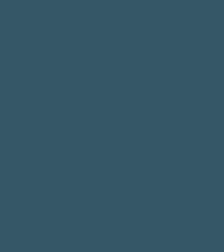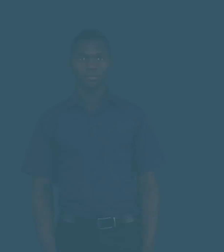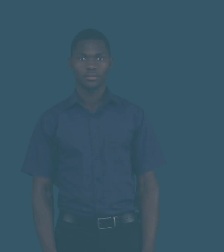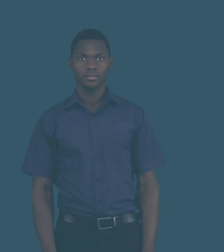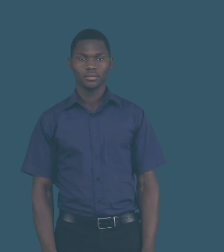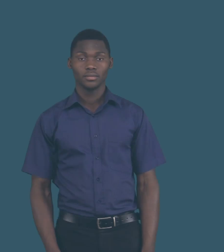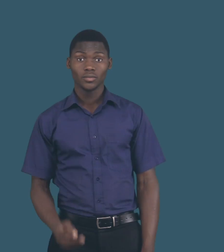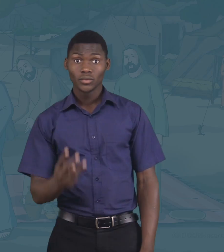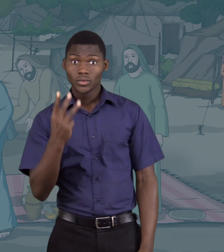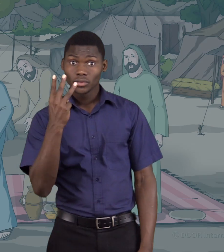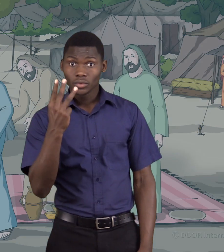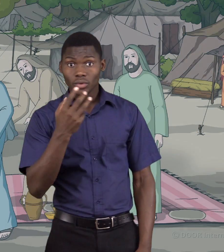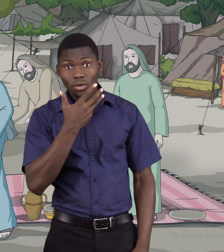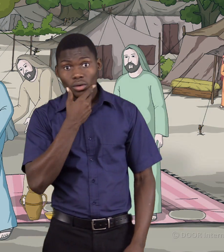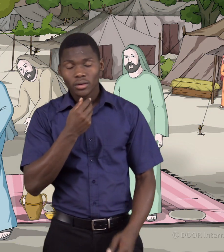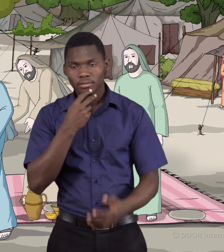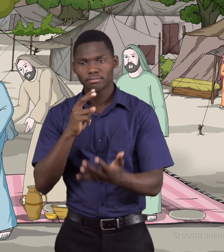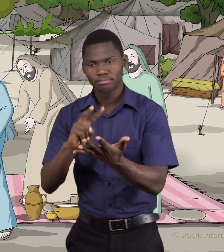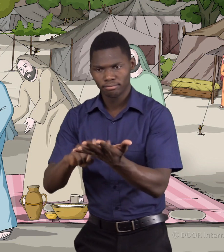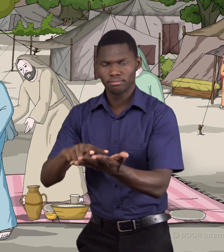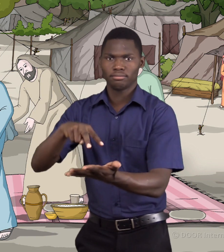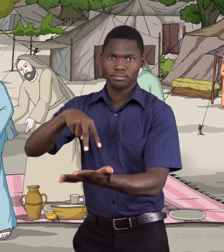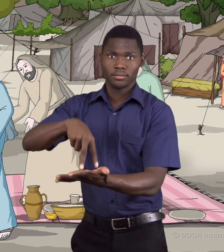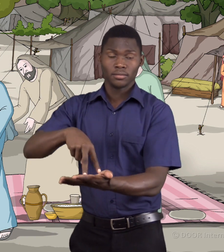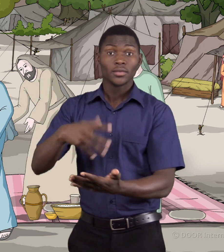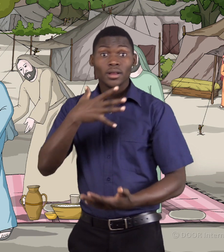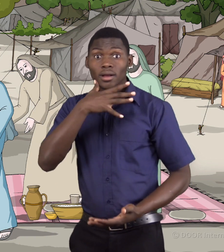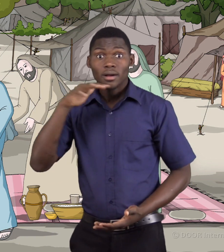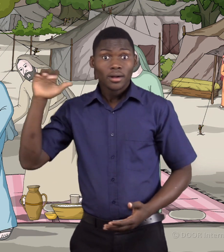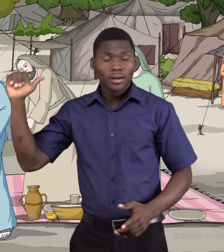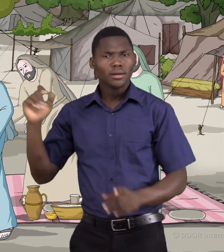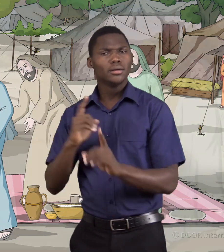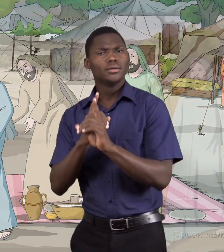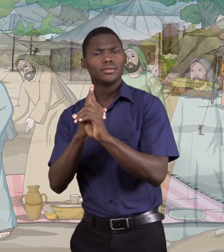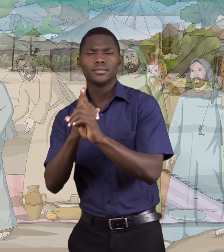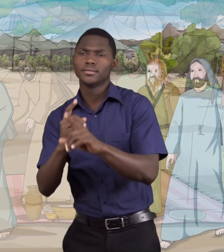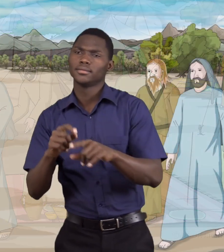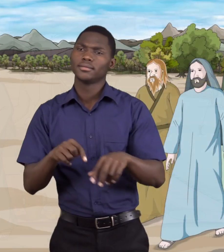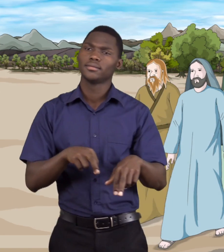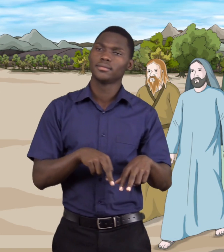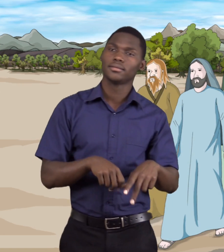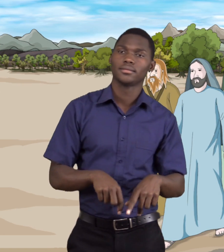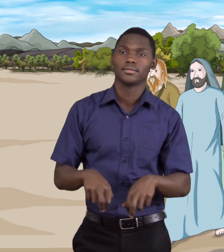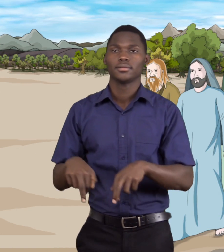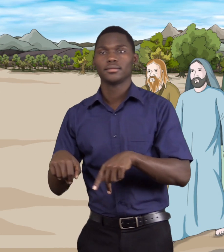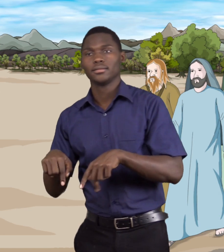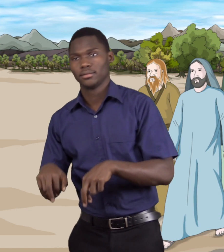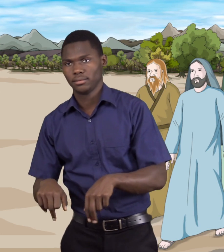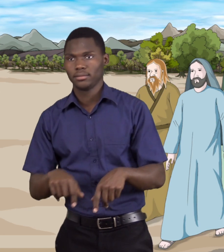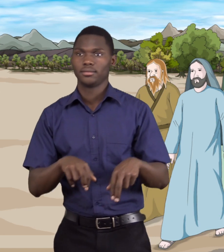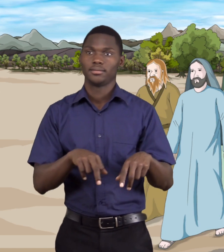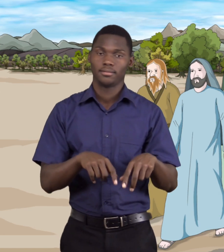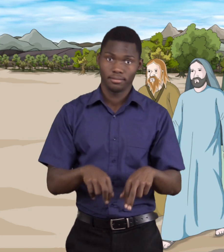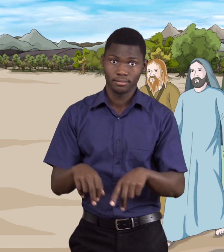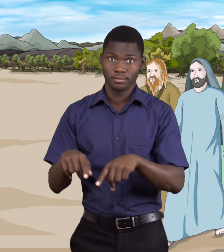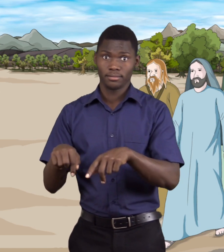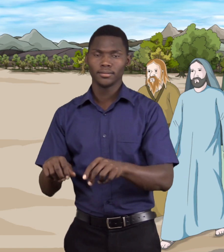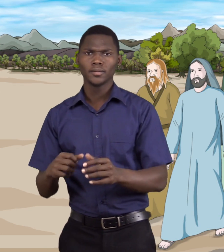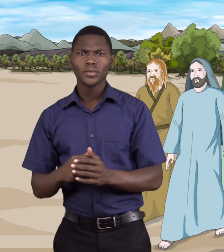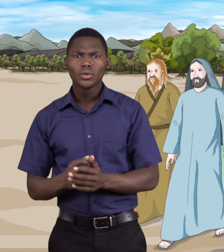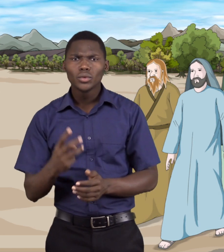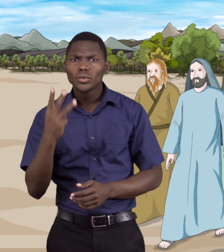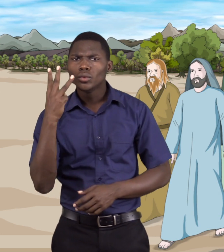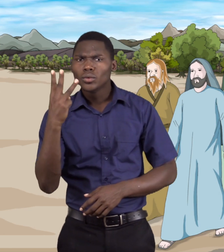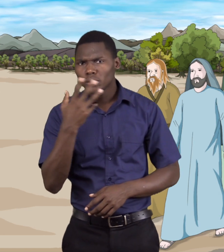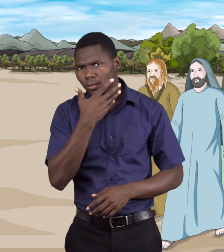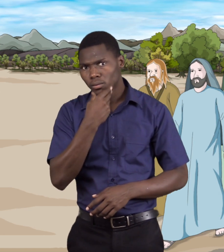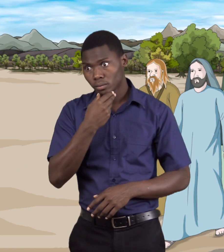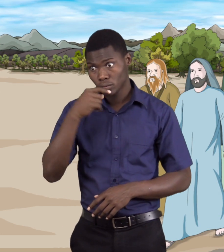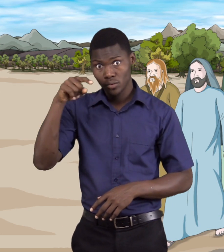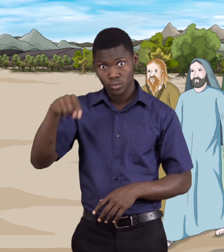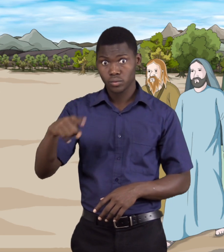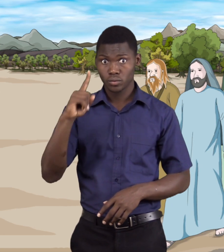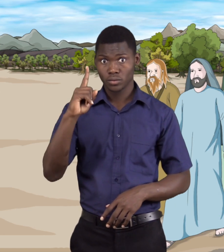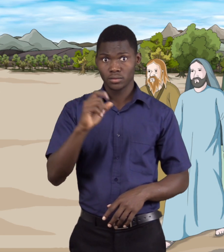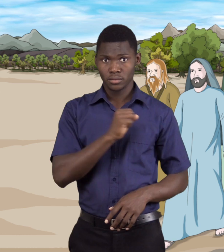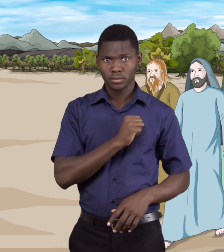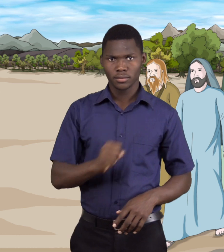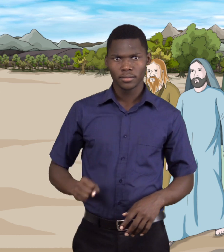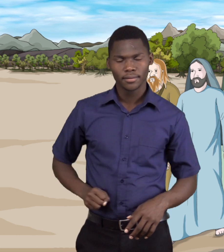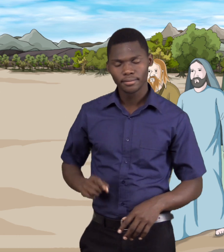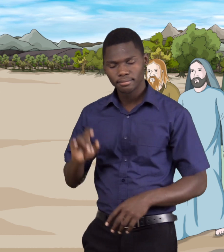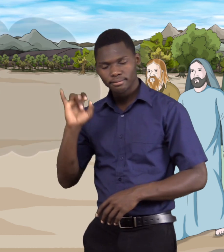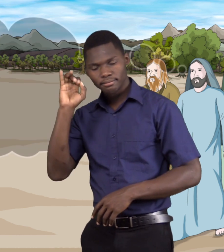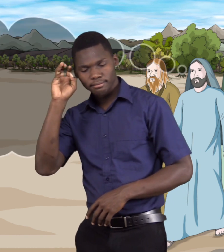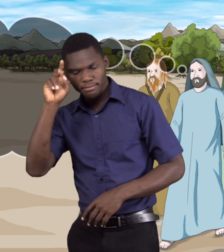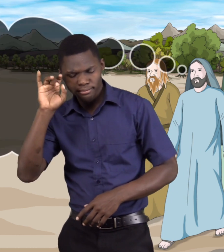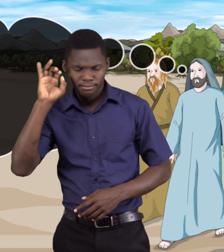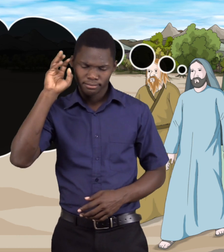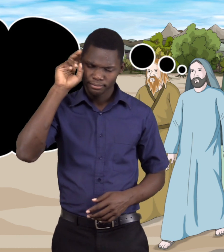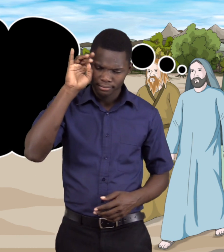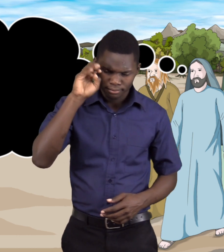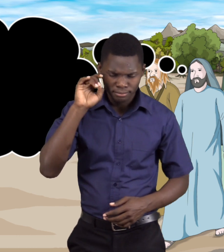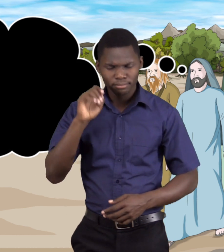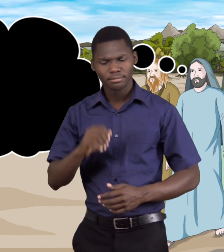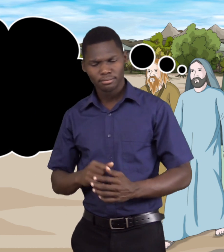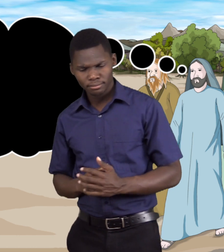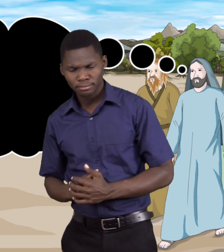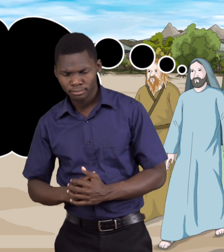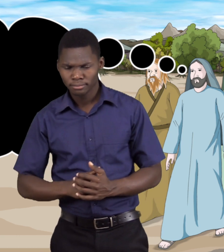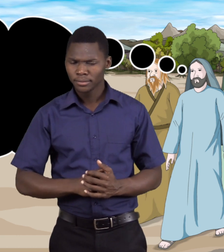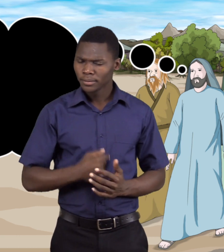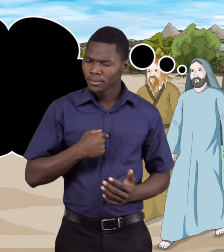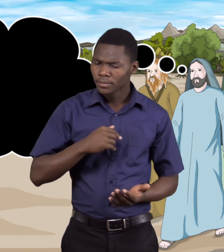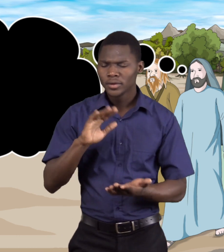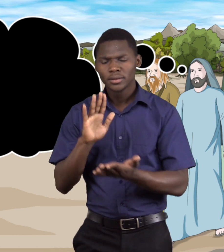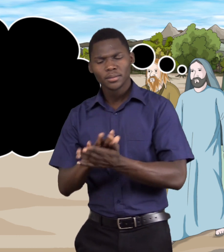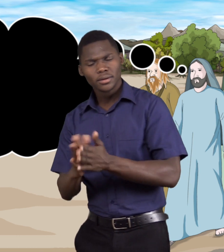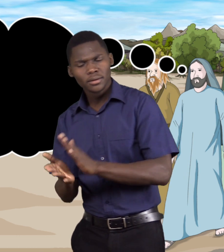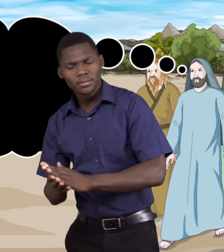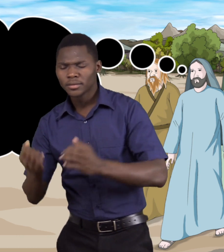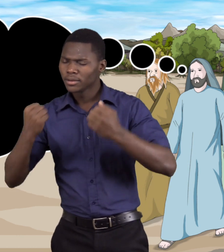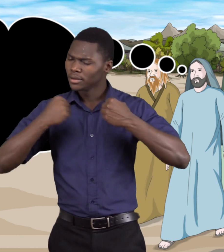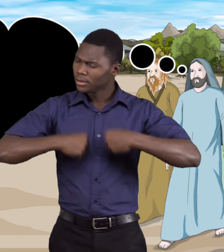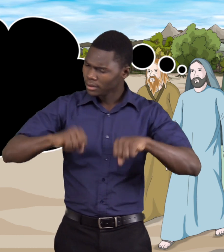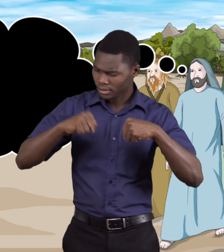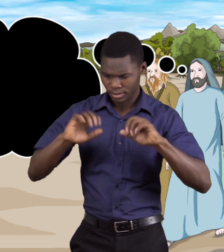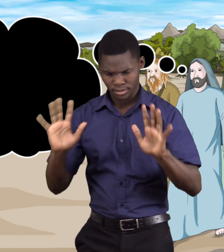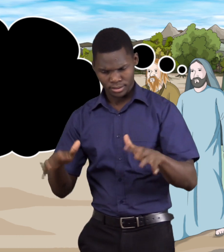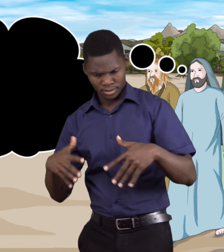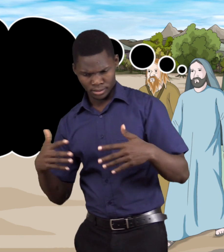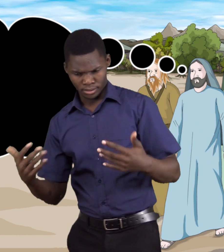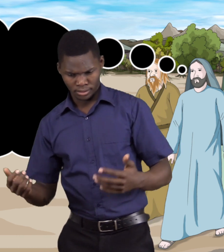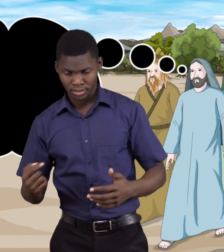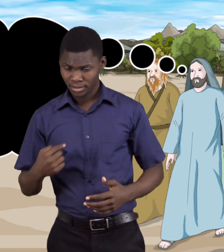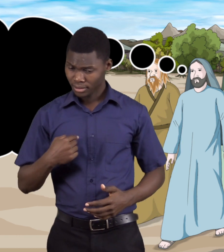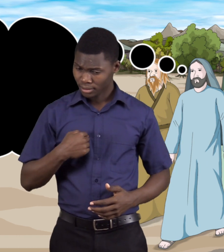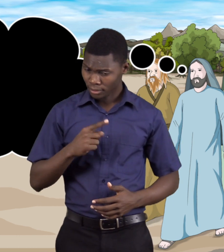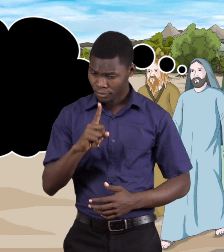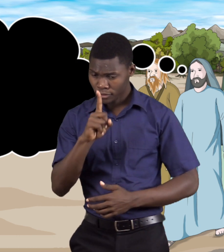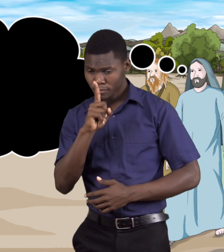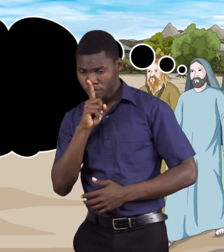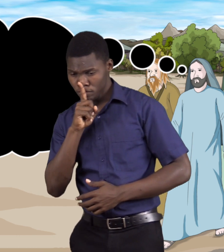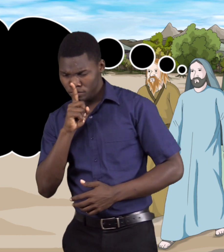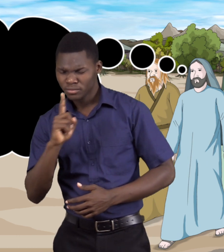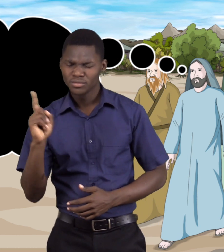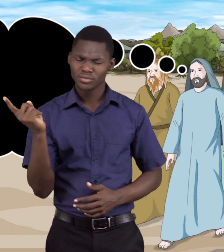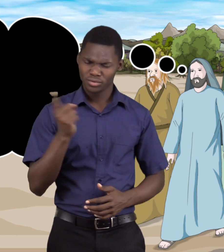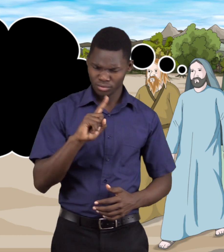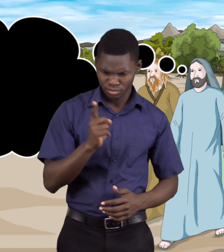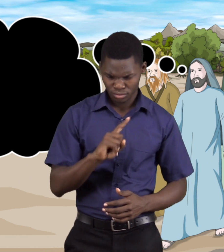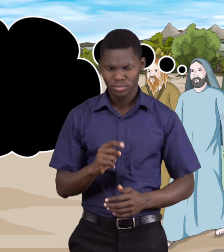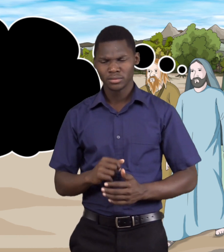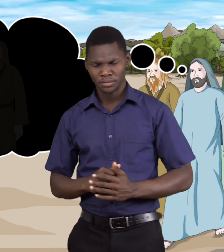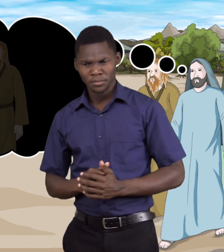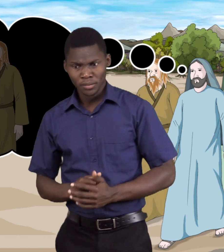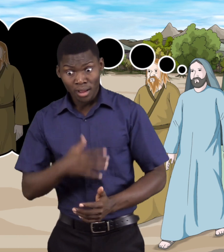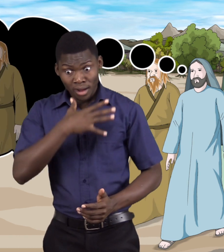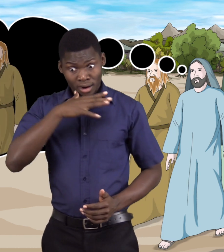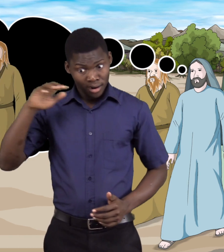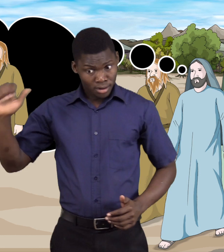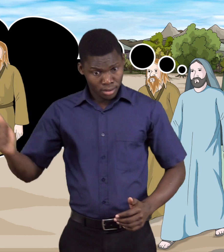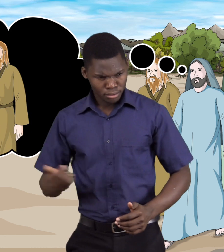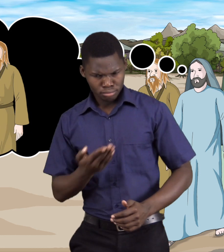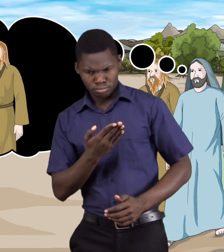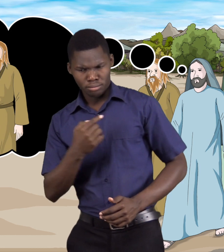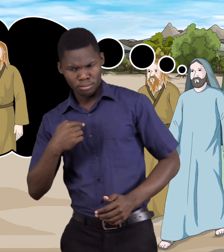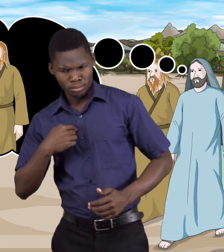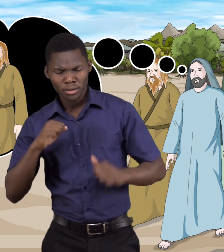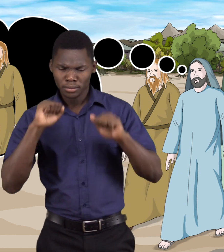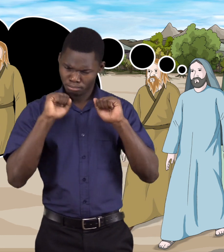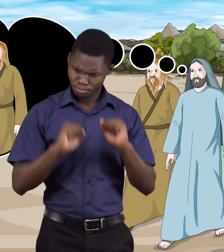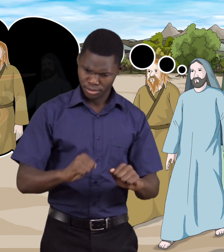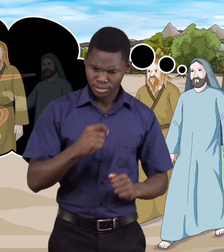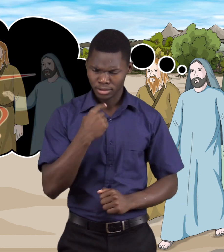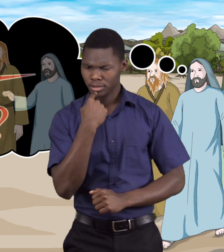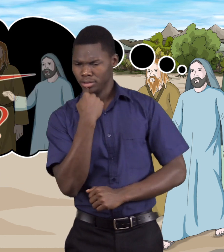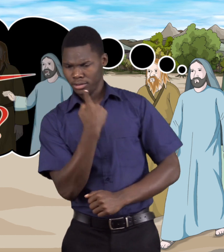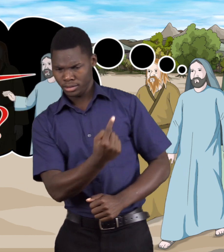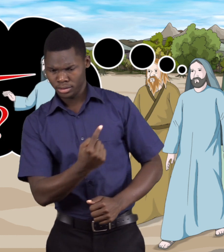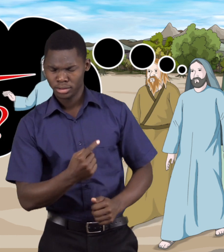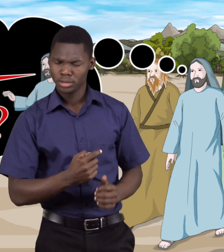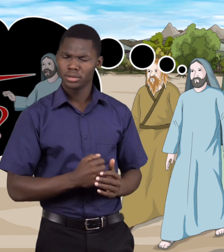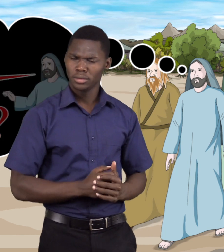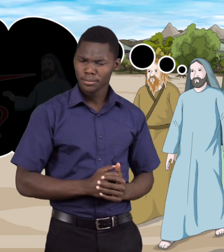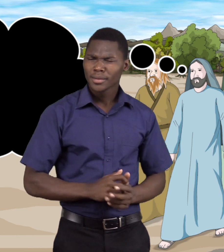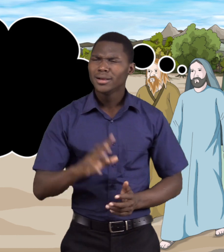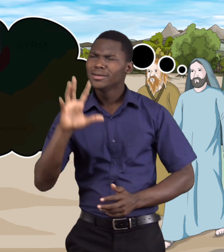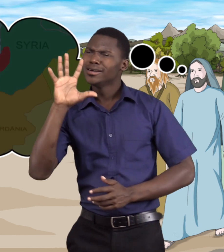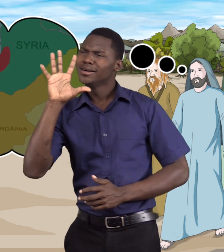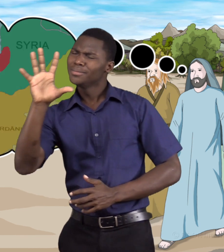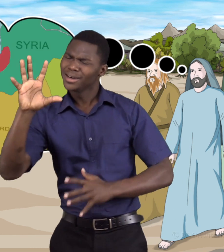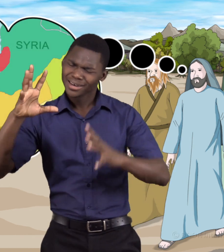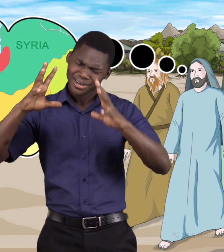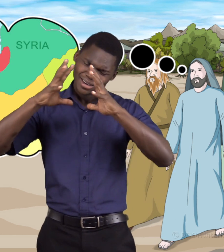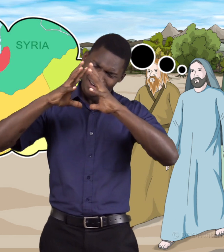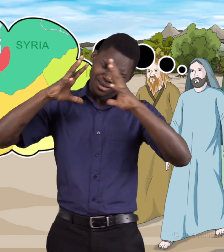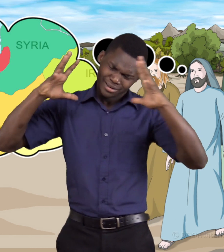And the LORD said, “Shall I hide from Abraham what I am about to do?